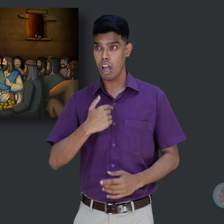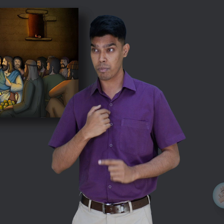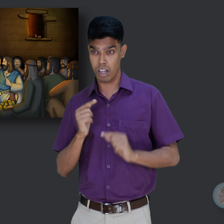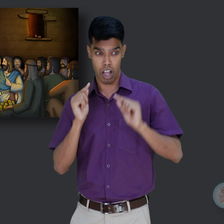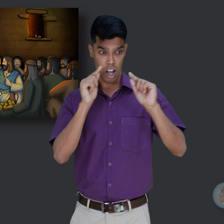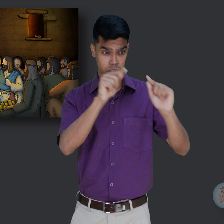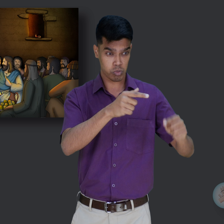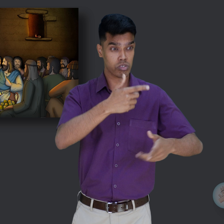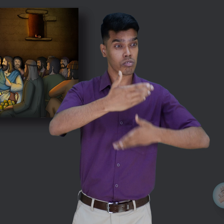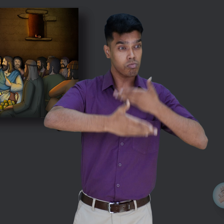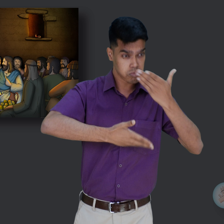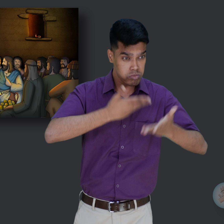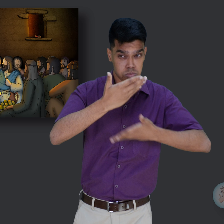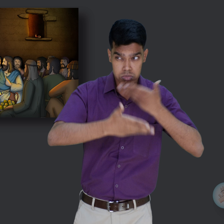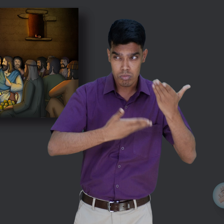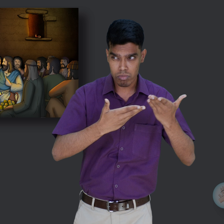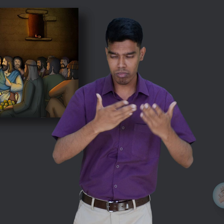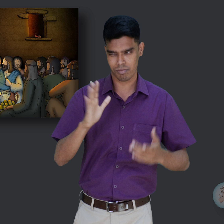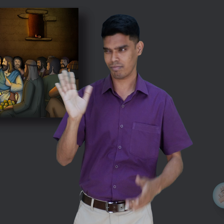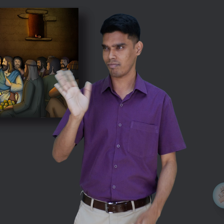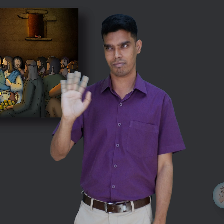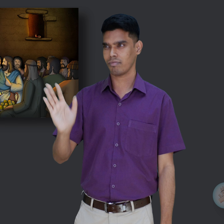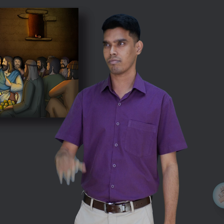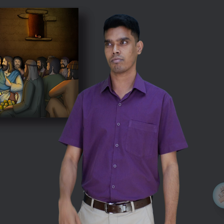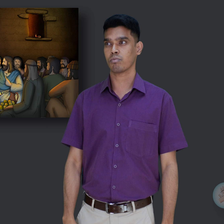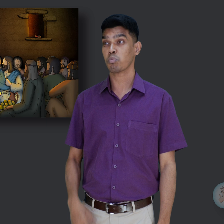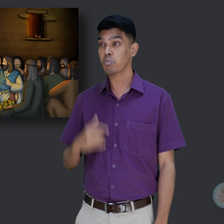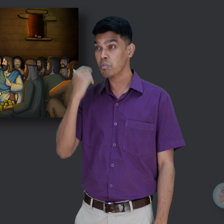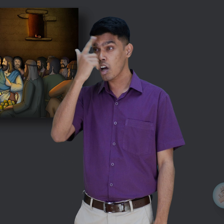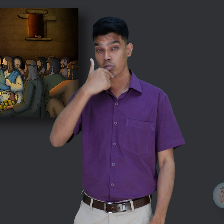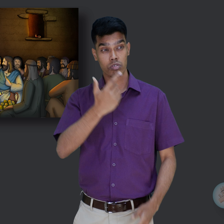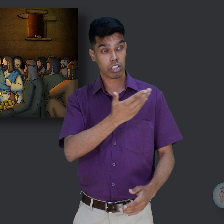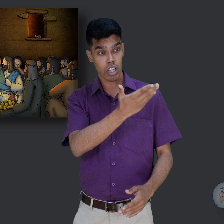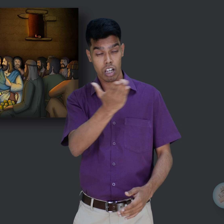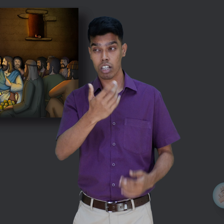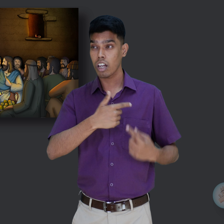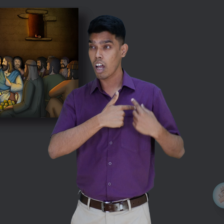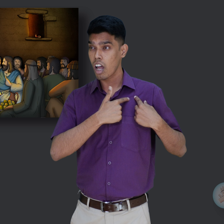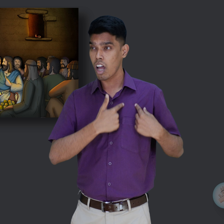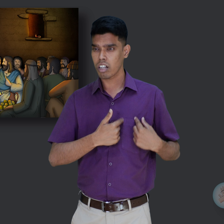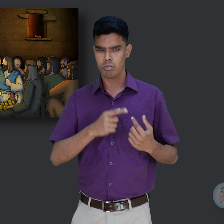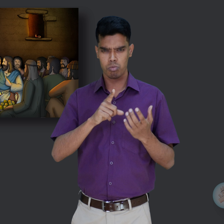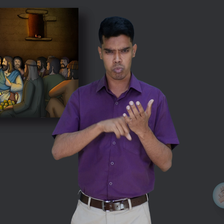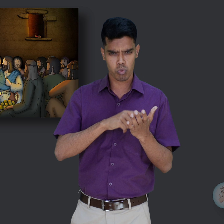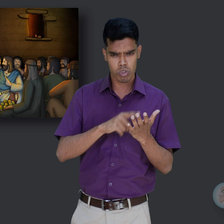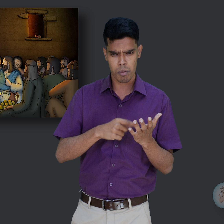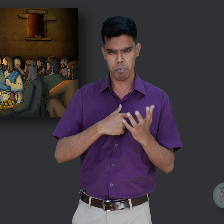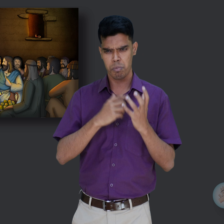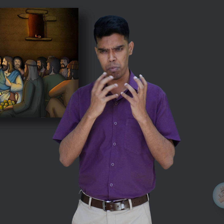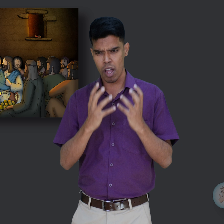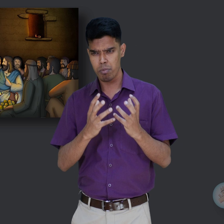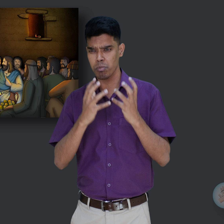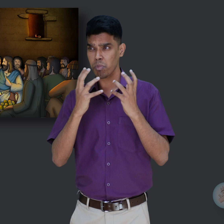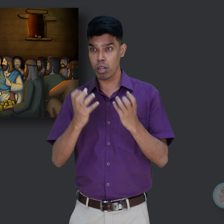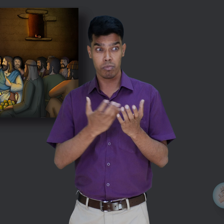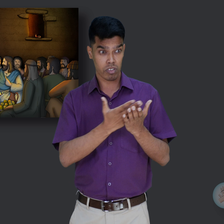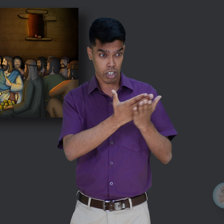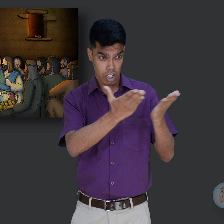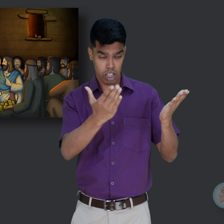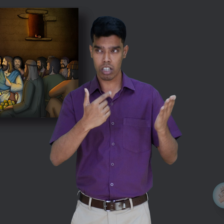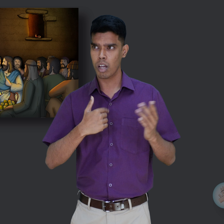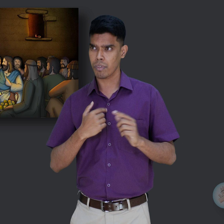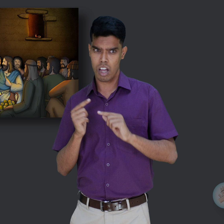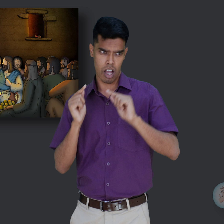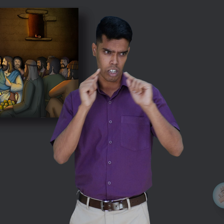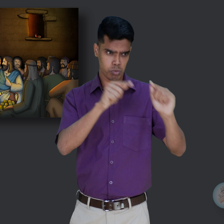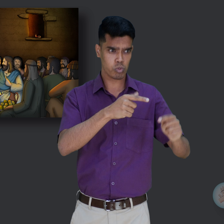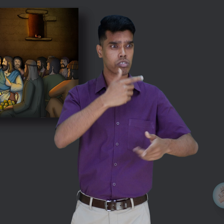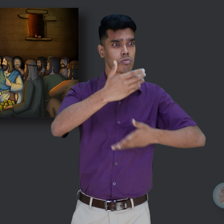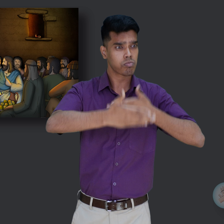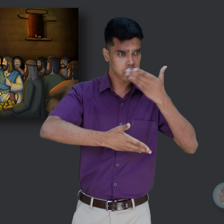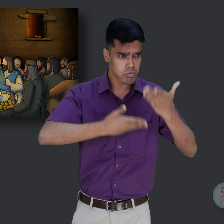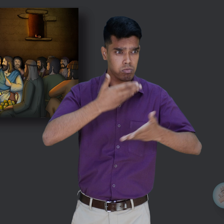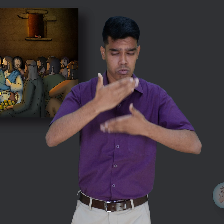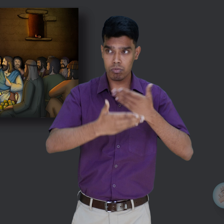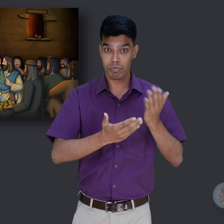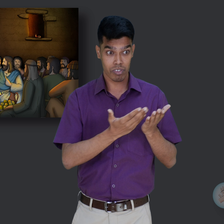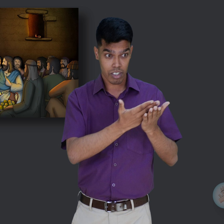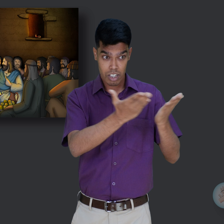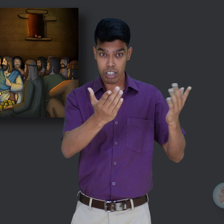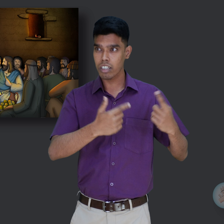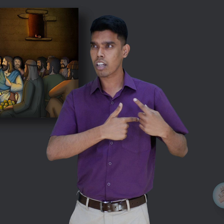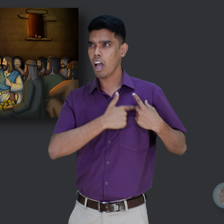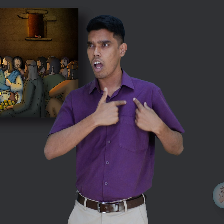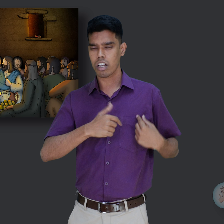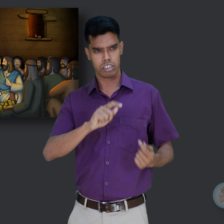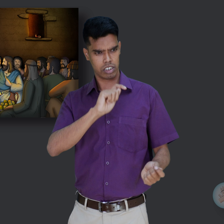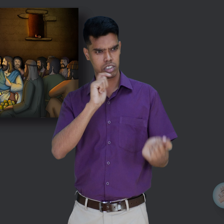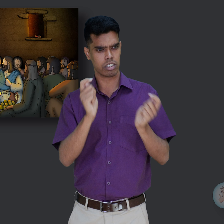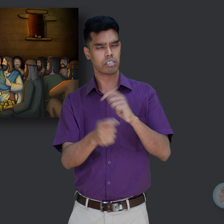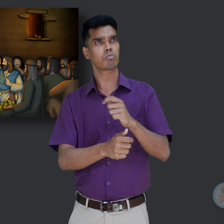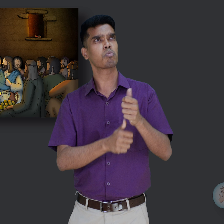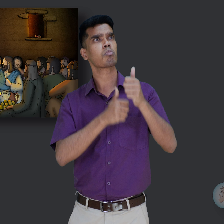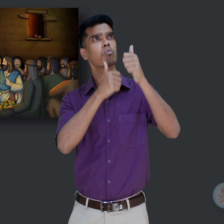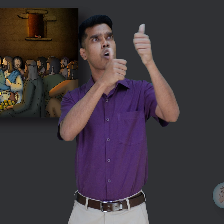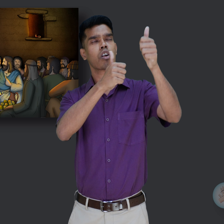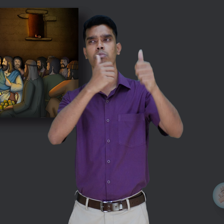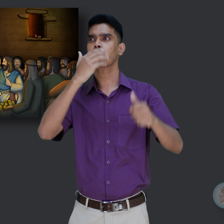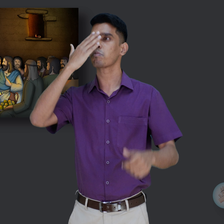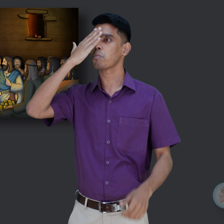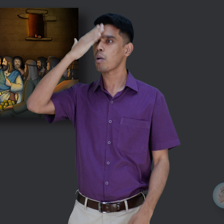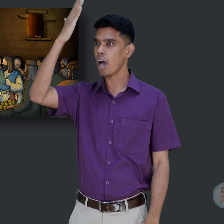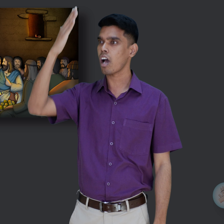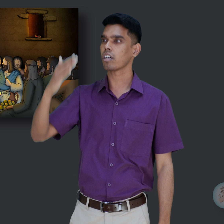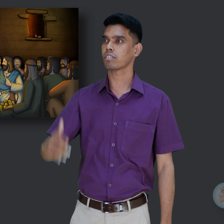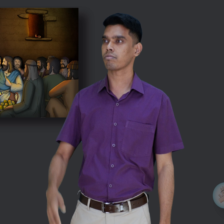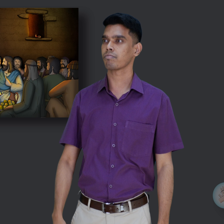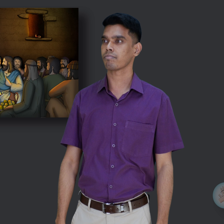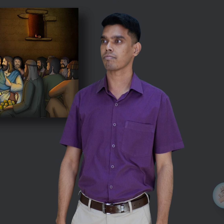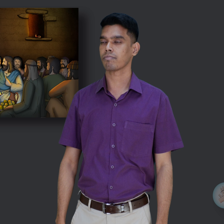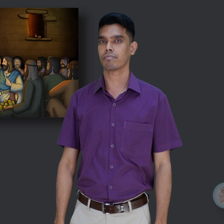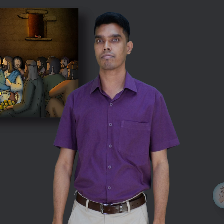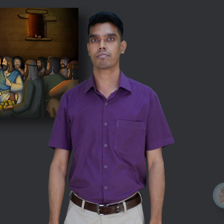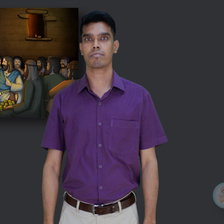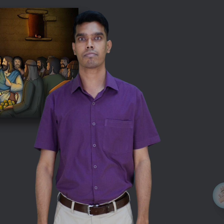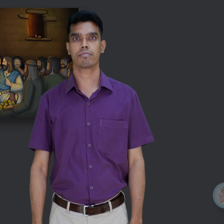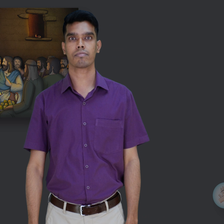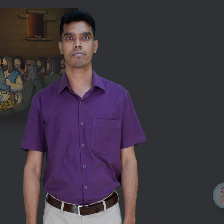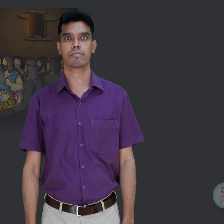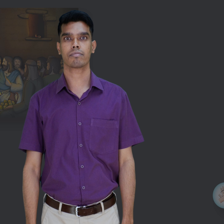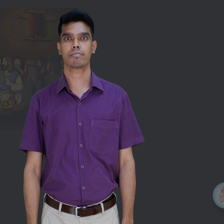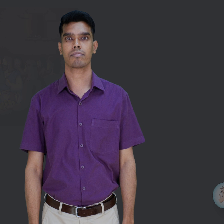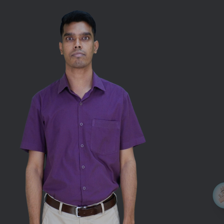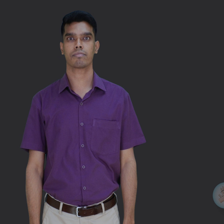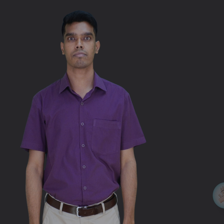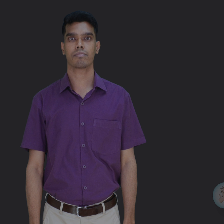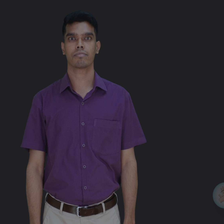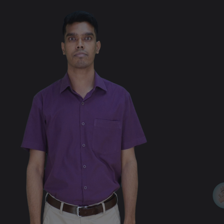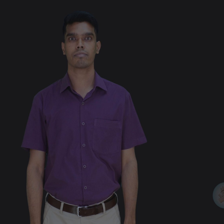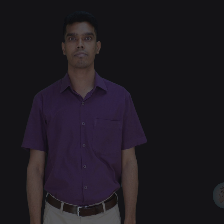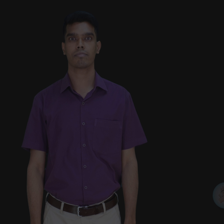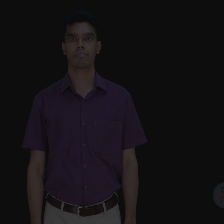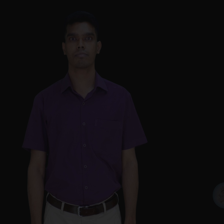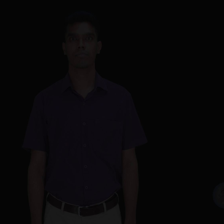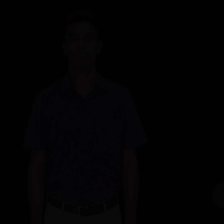I have not come to call the righteous, but sinners.”